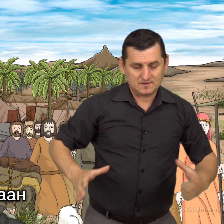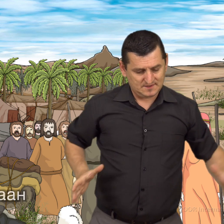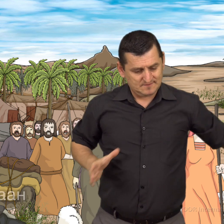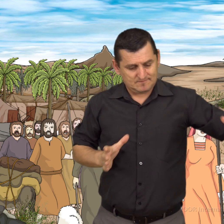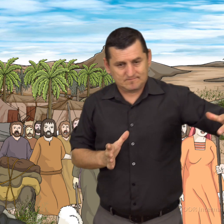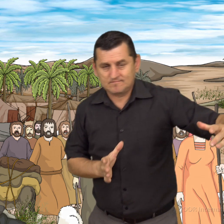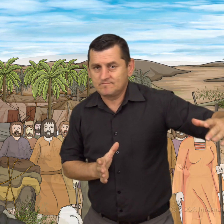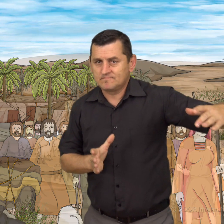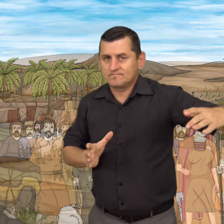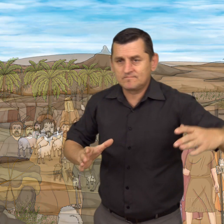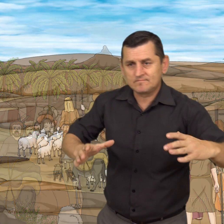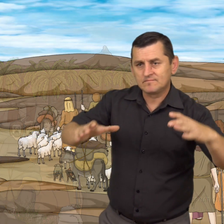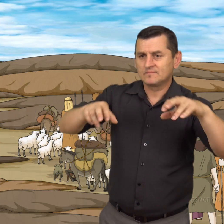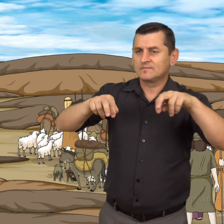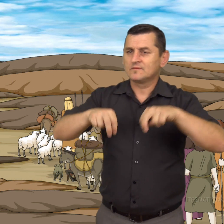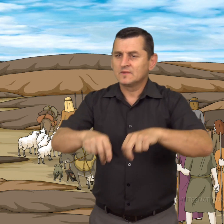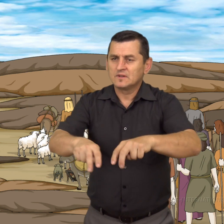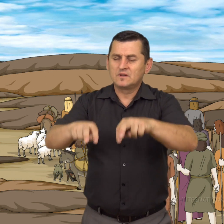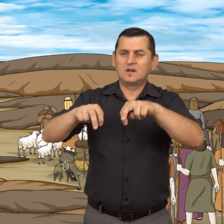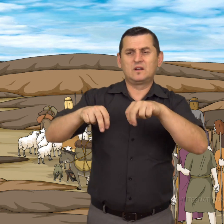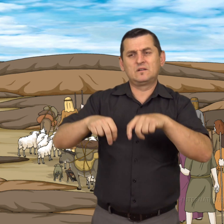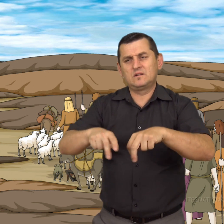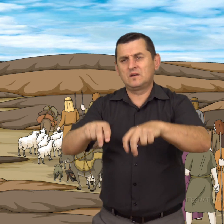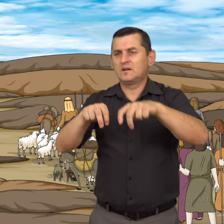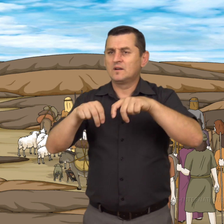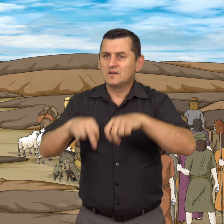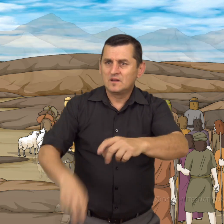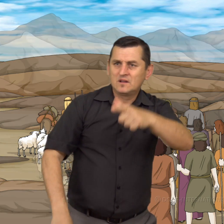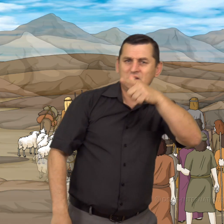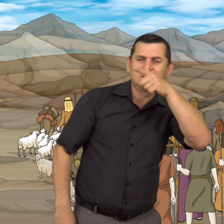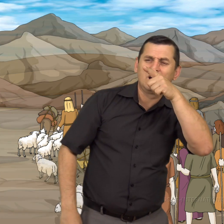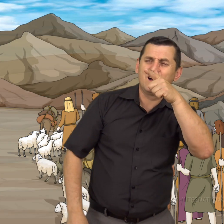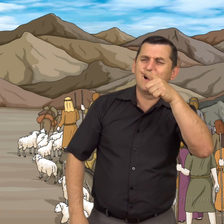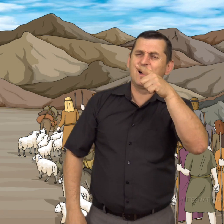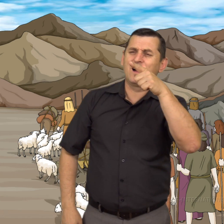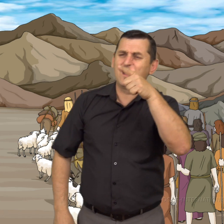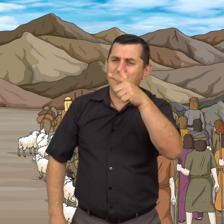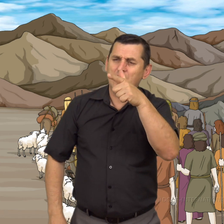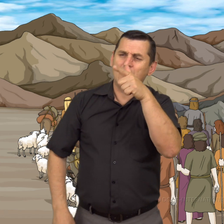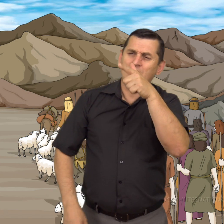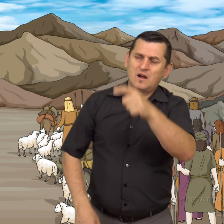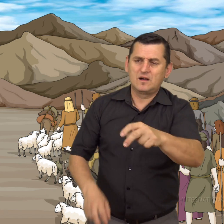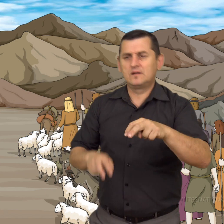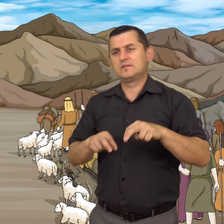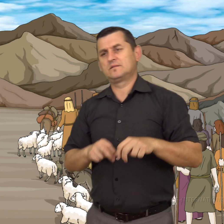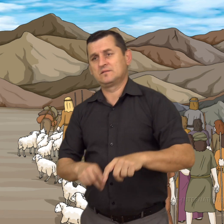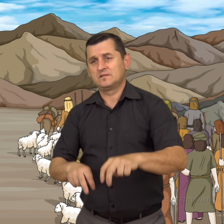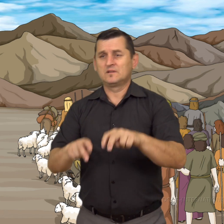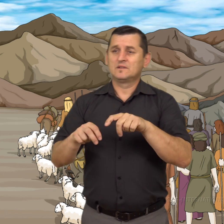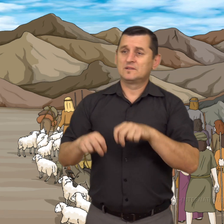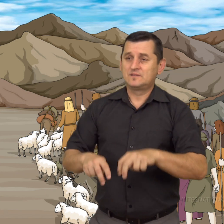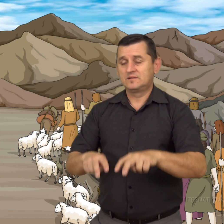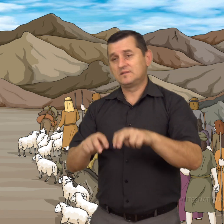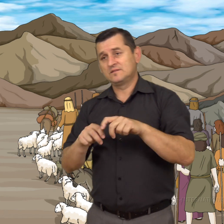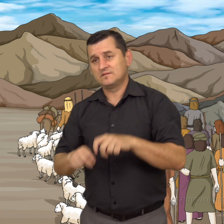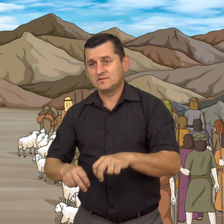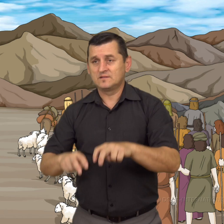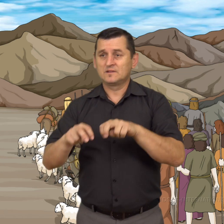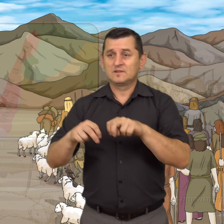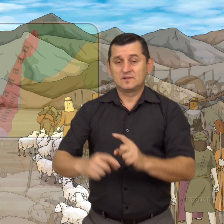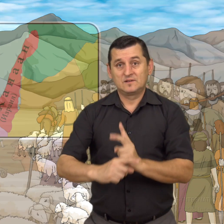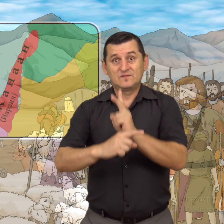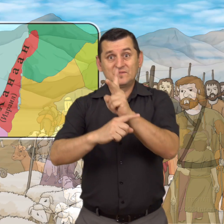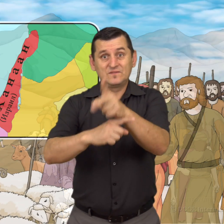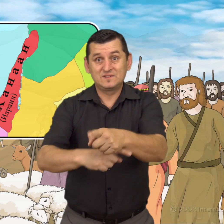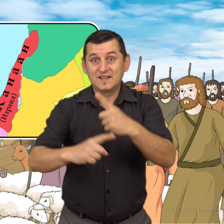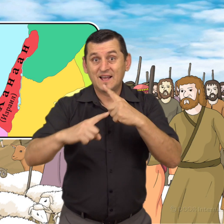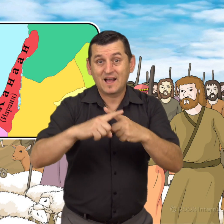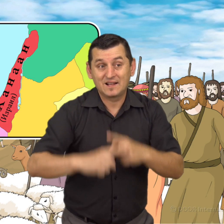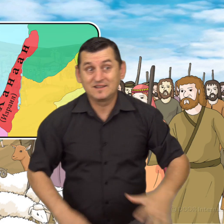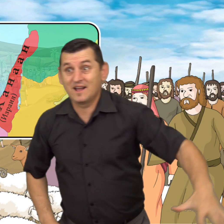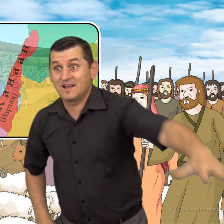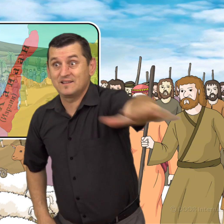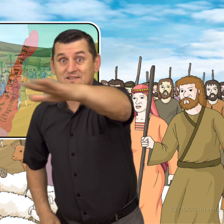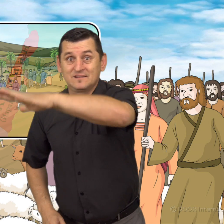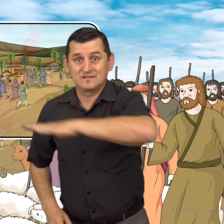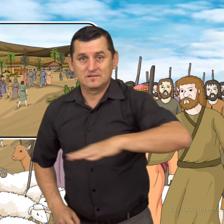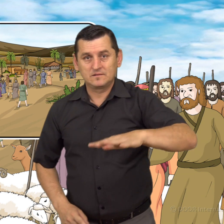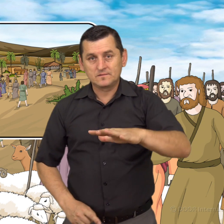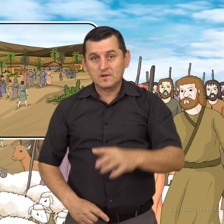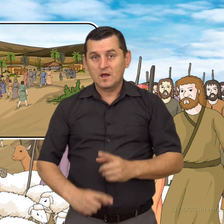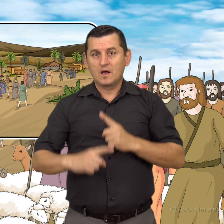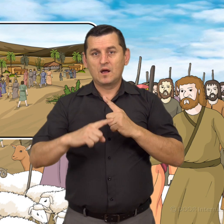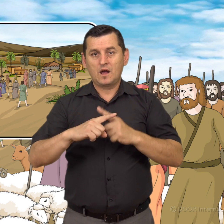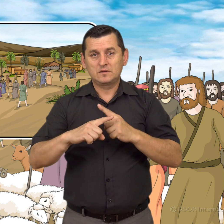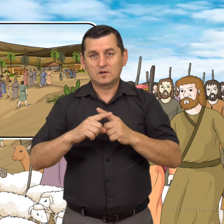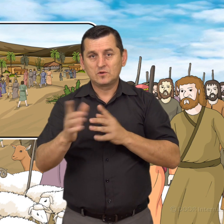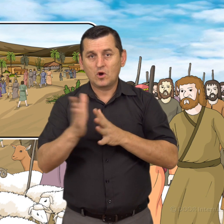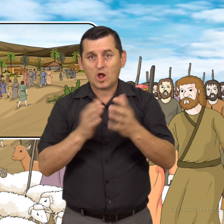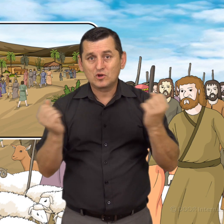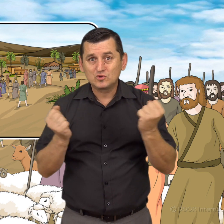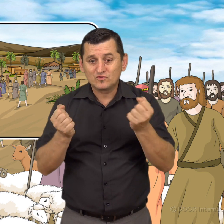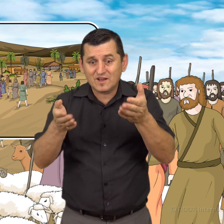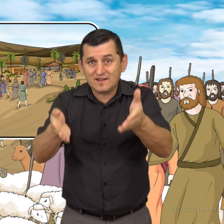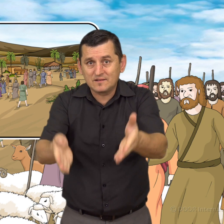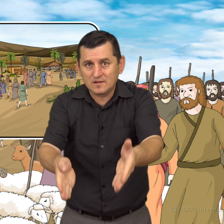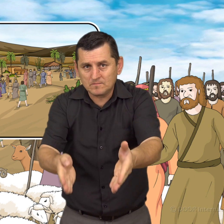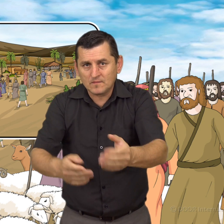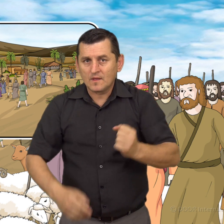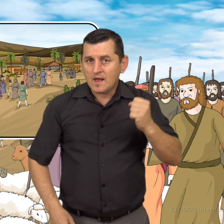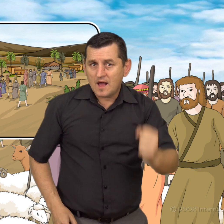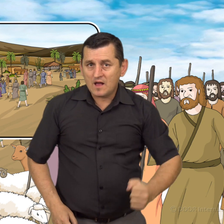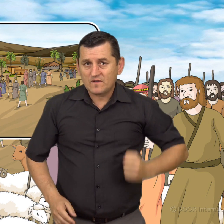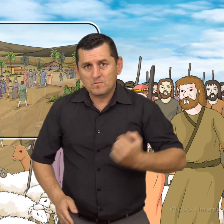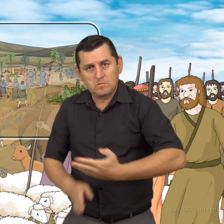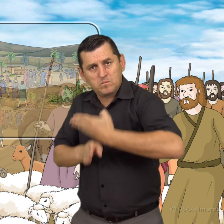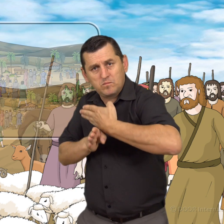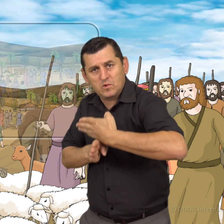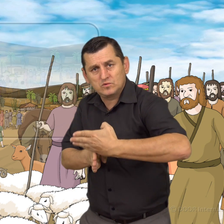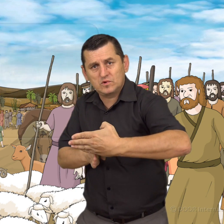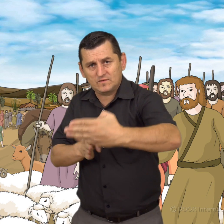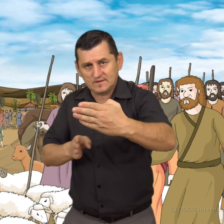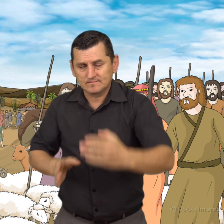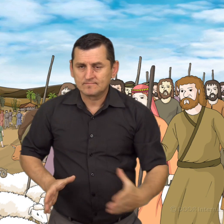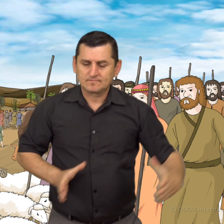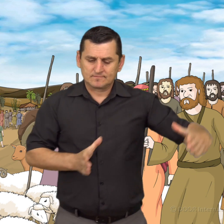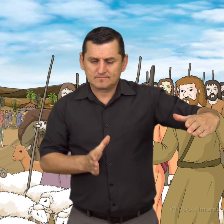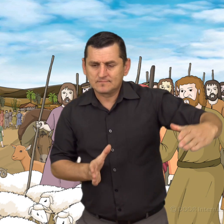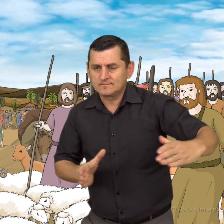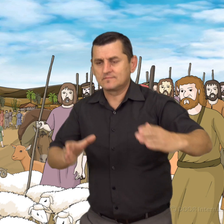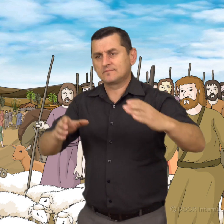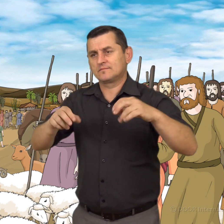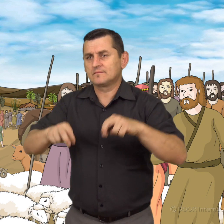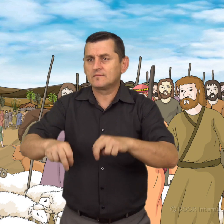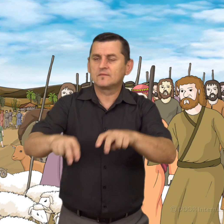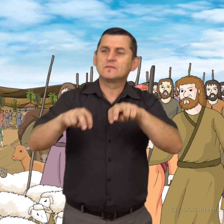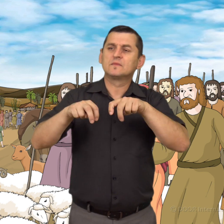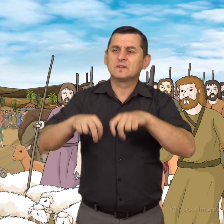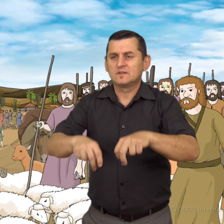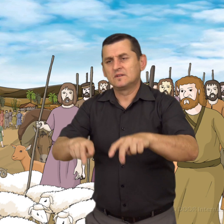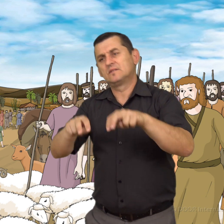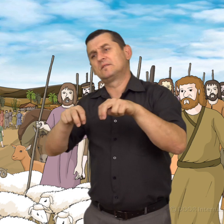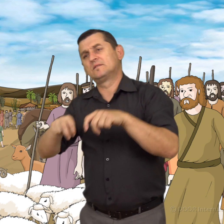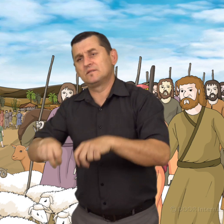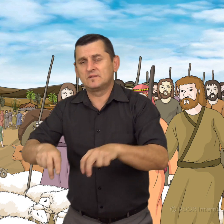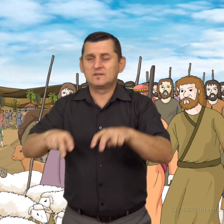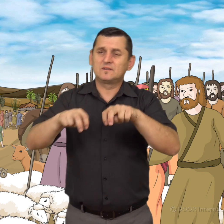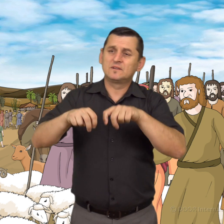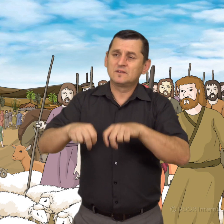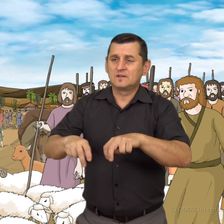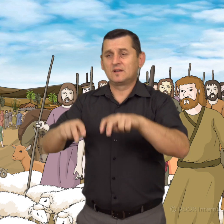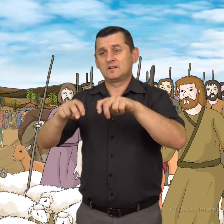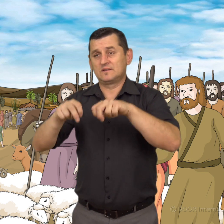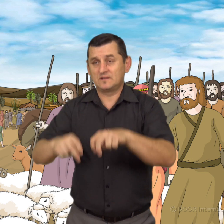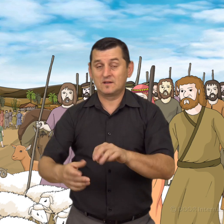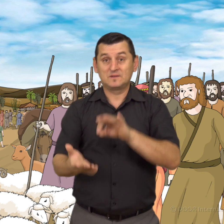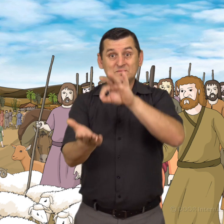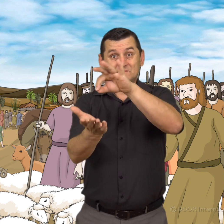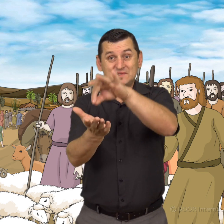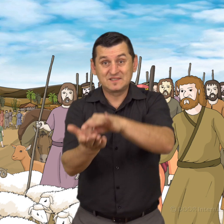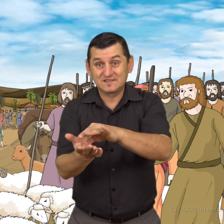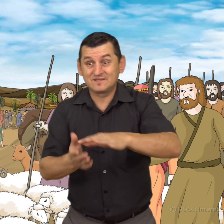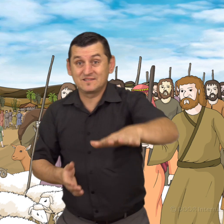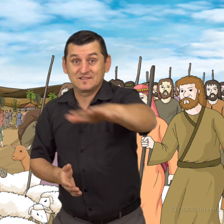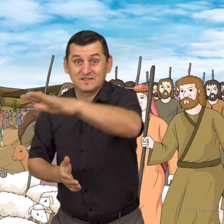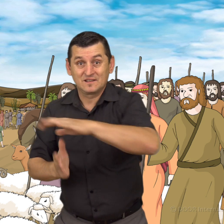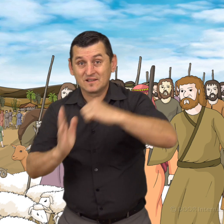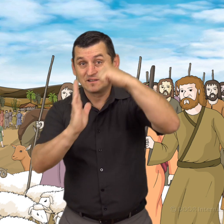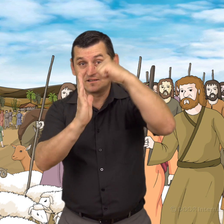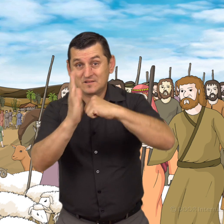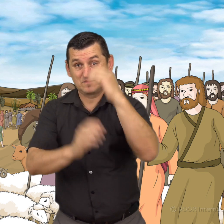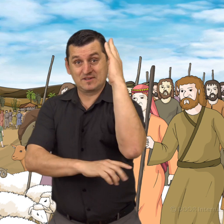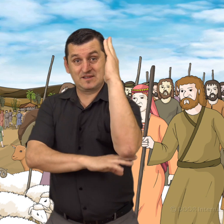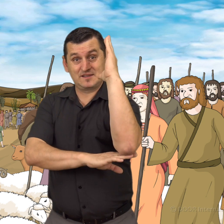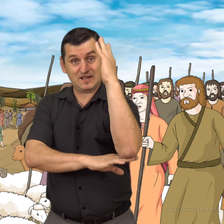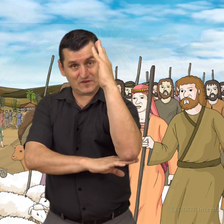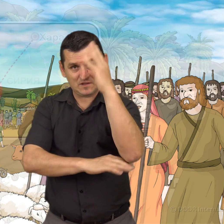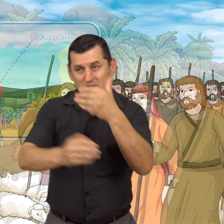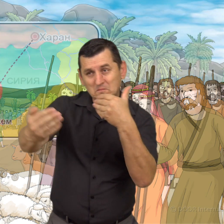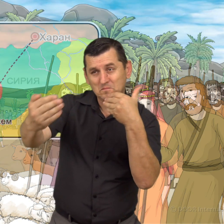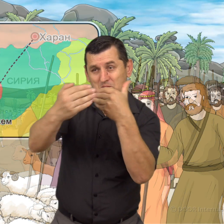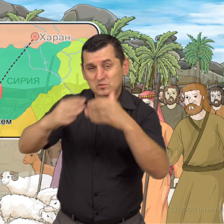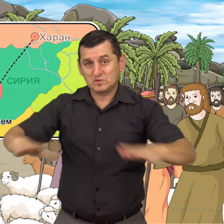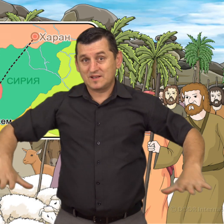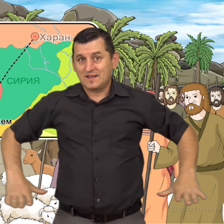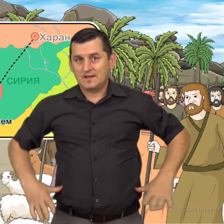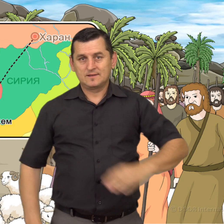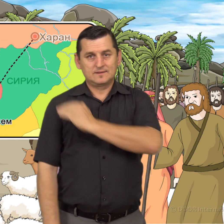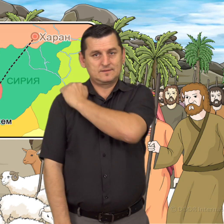When they came to the land of Canaan, Abram traveled through the land as far as the site of the Oak of Moreh at Shechem.